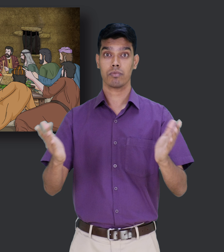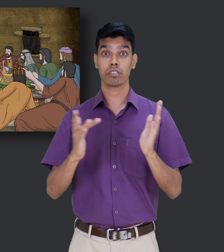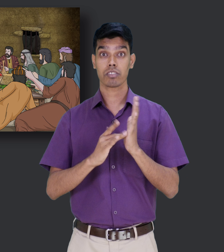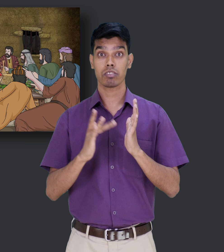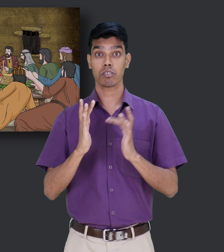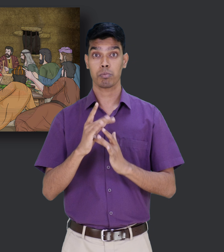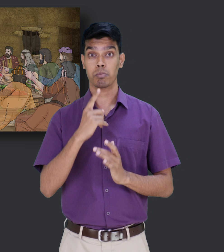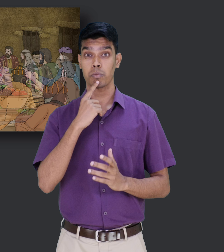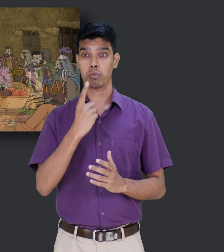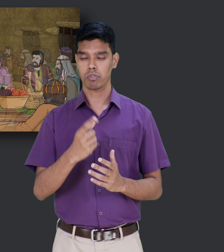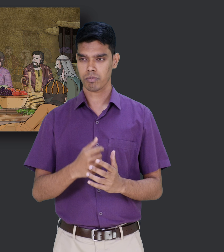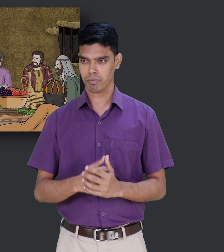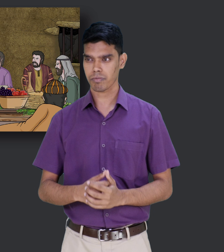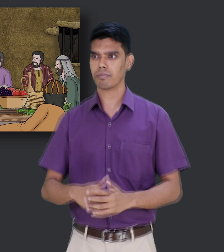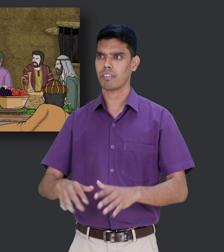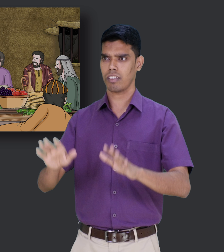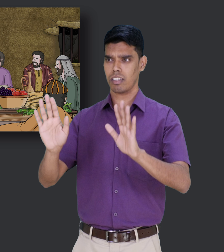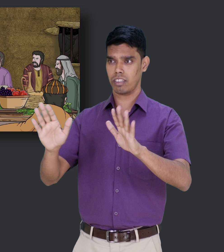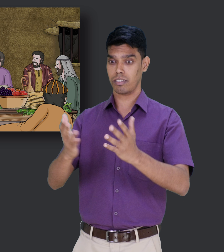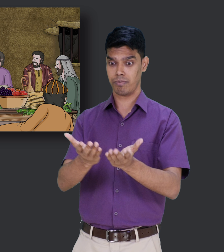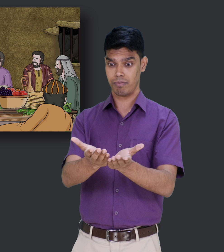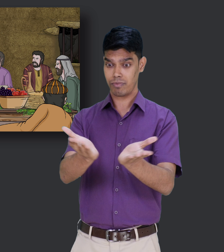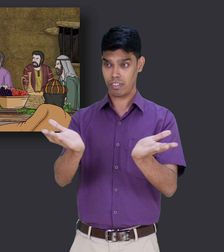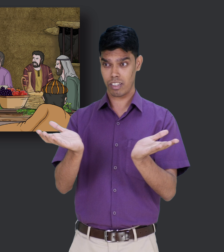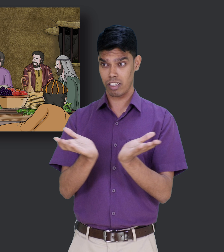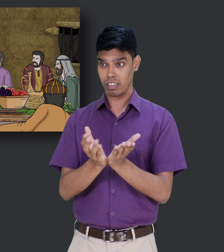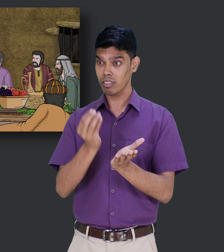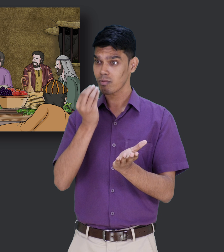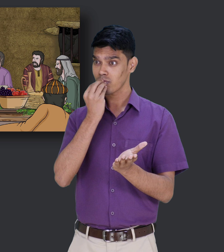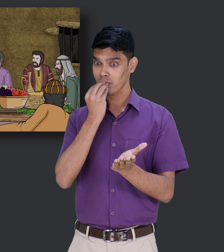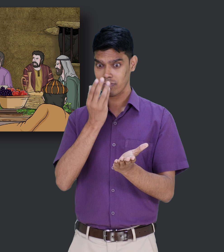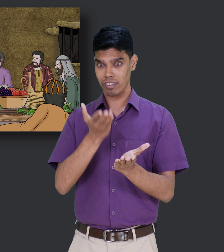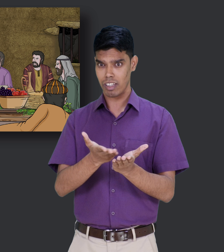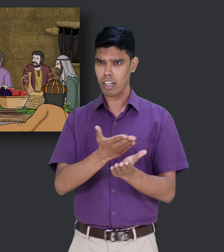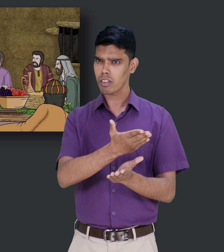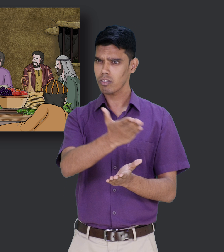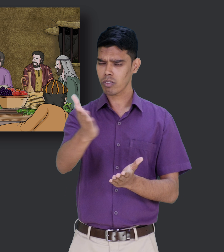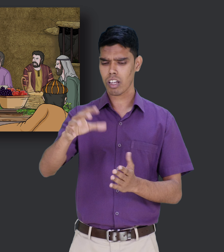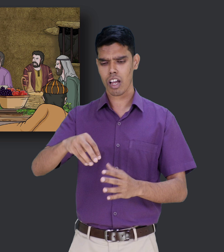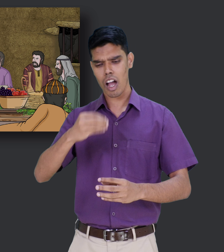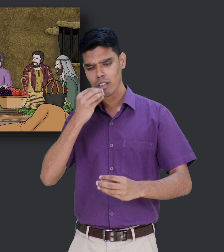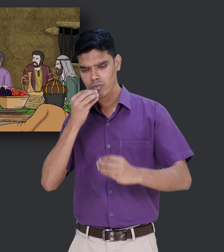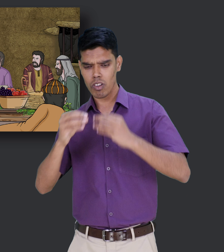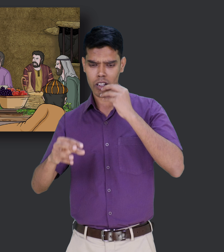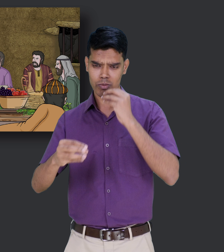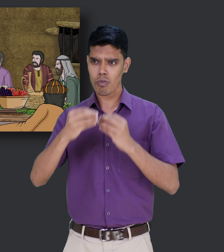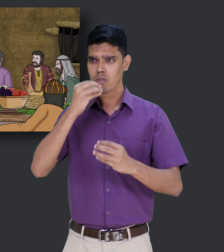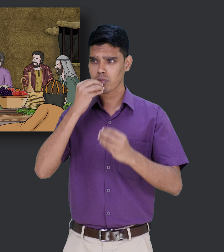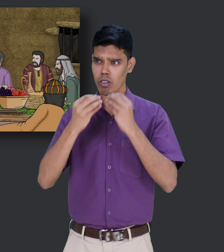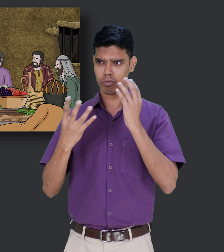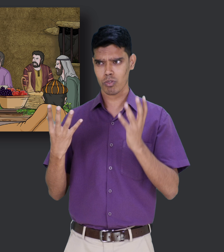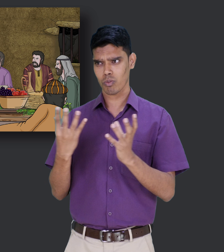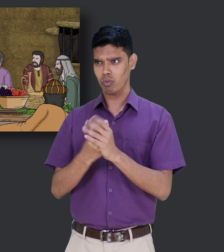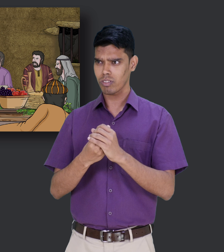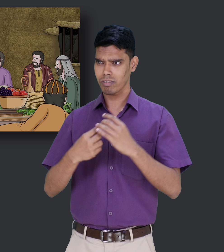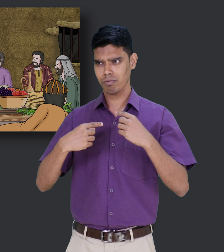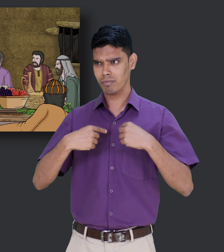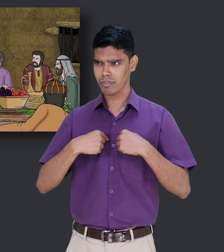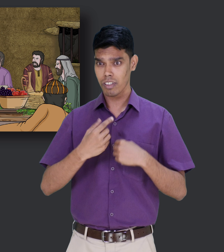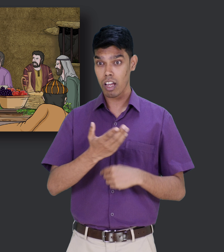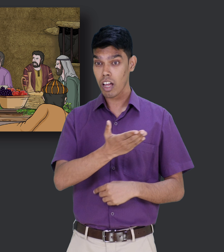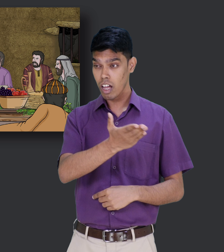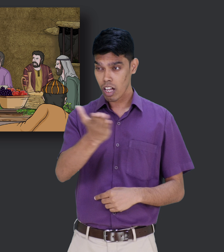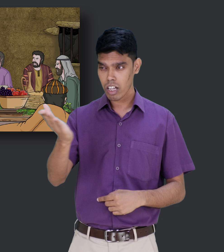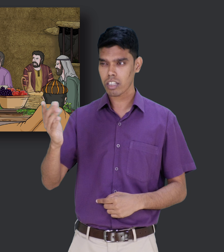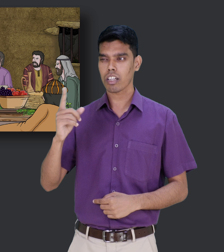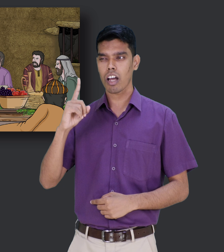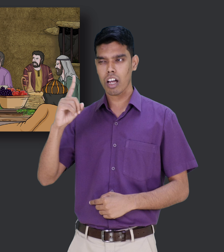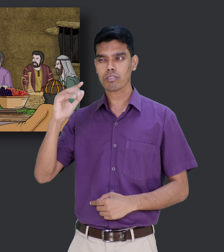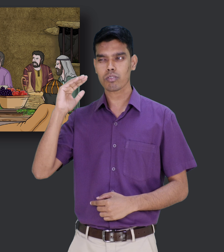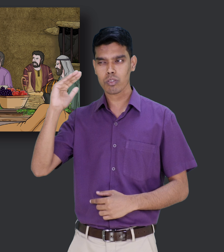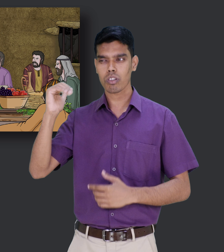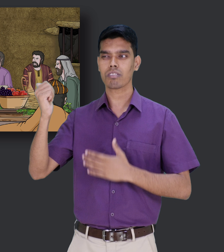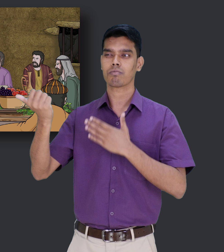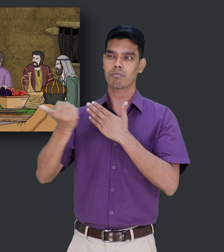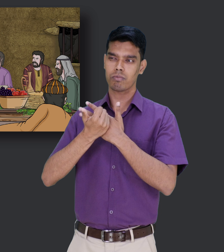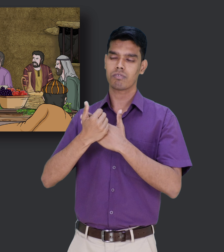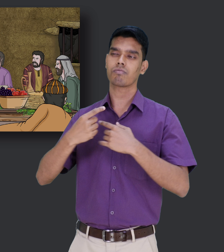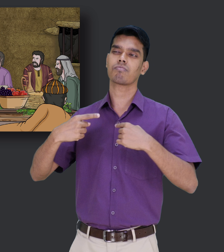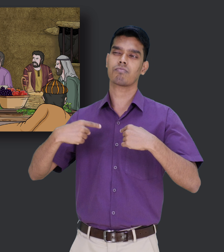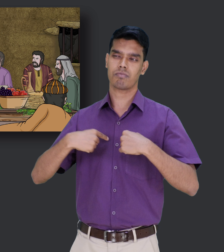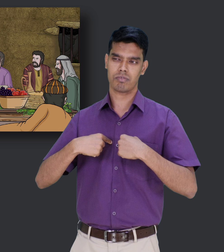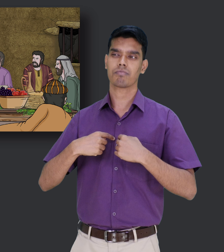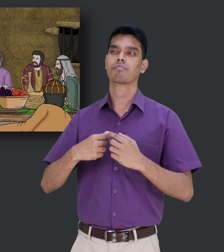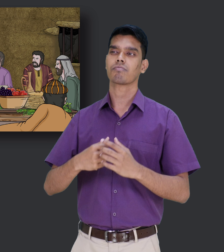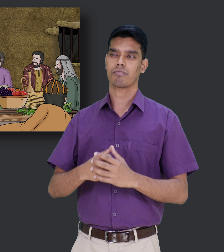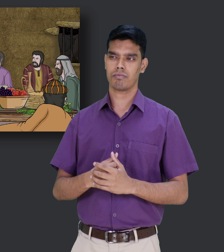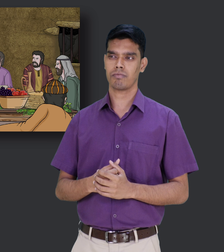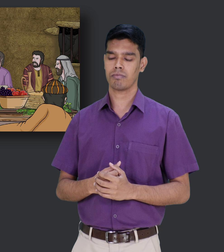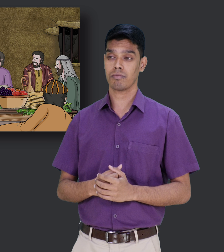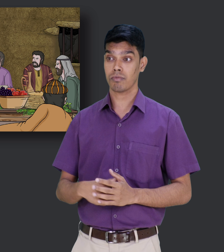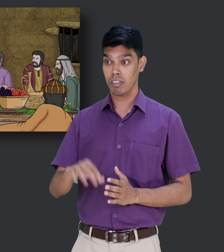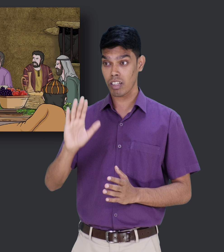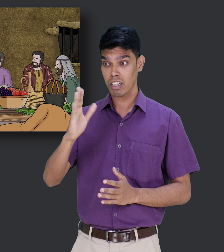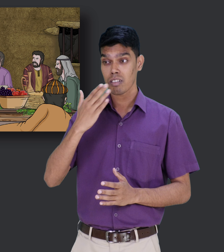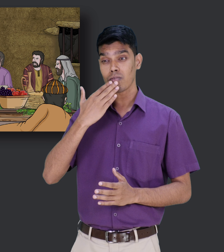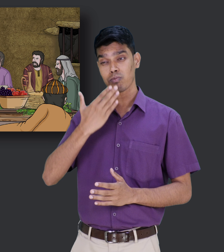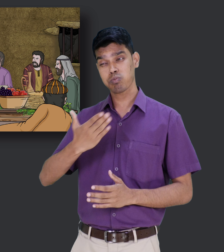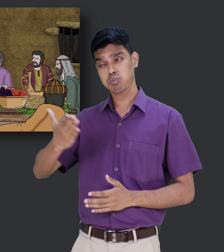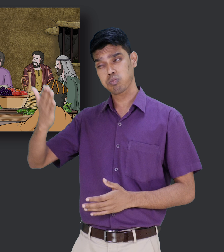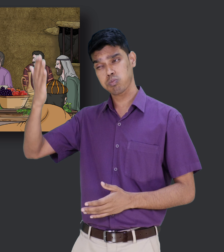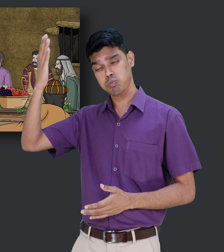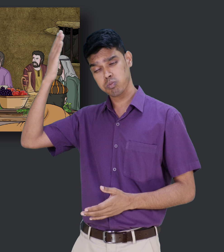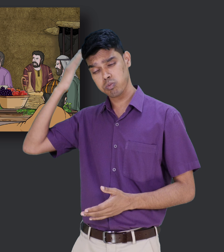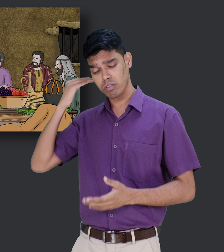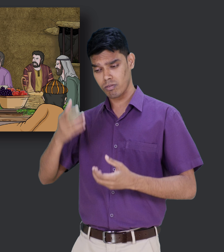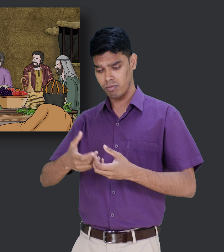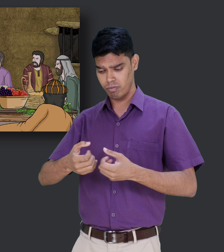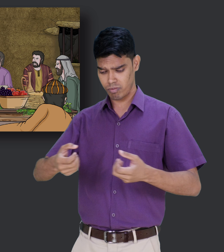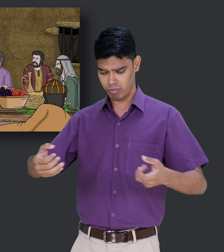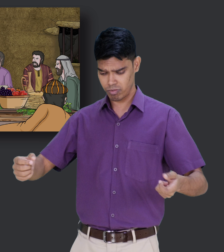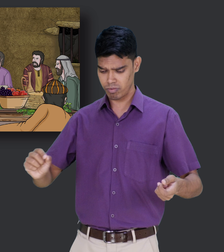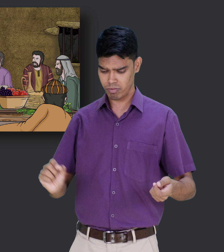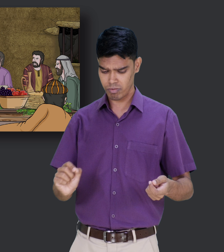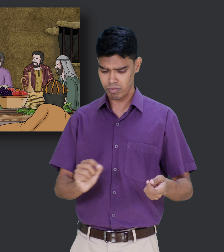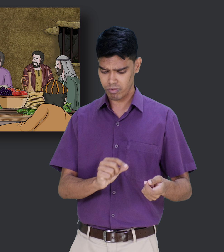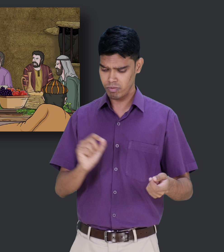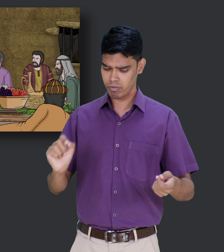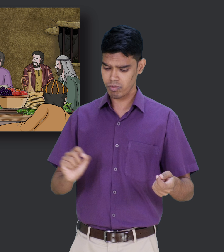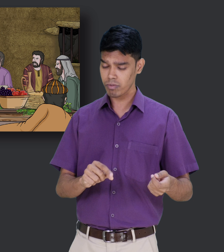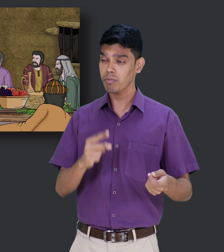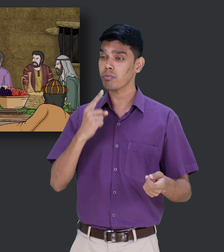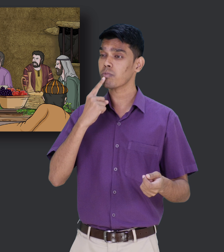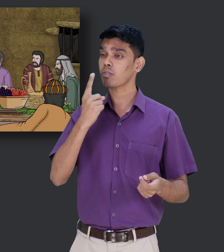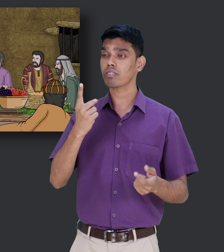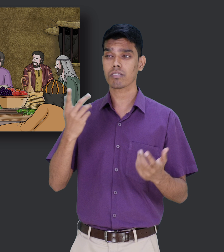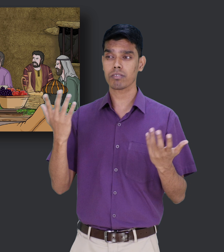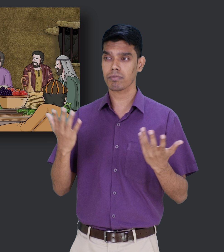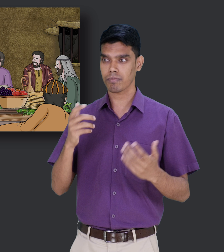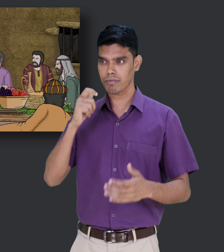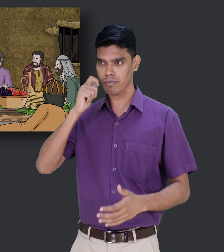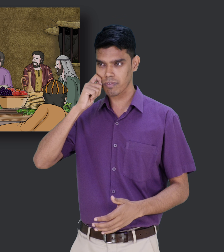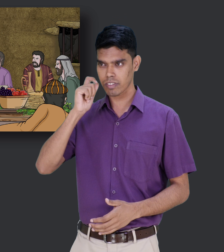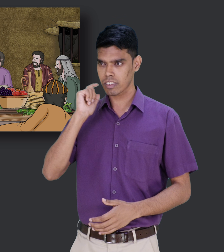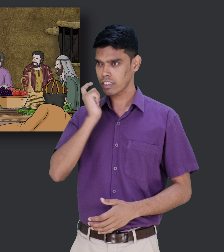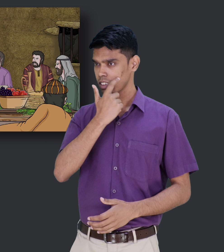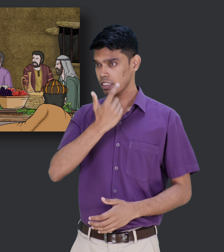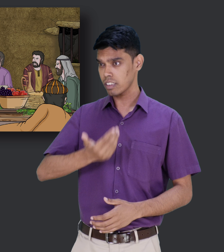Jesus answered, “The one who has dipped his hand into the bowl with Me will betray Me.